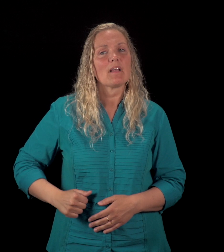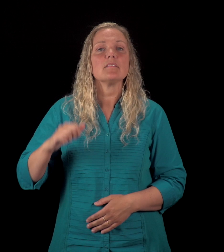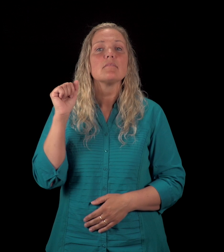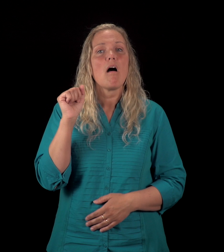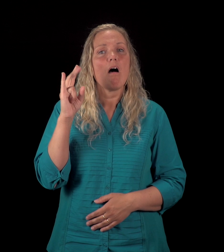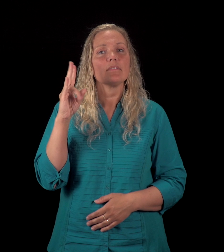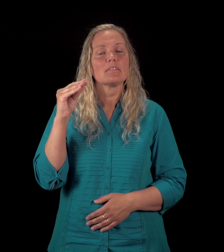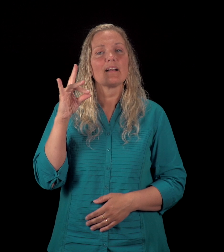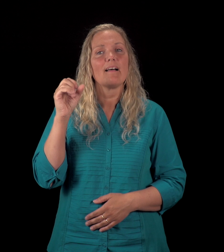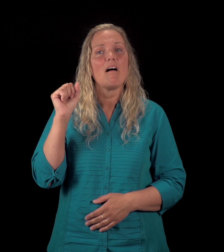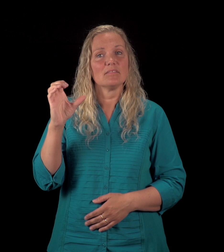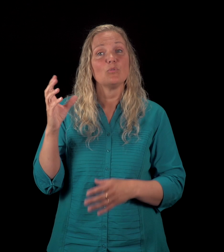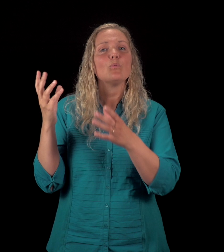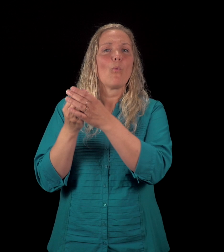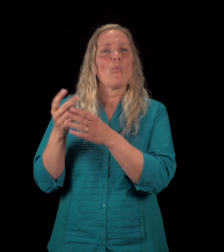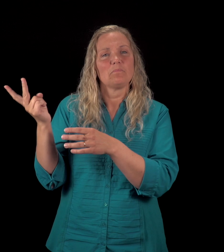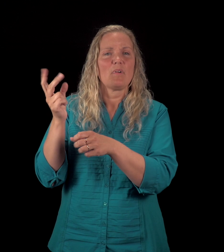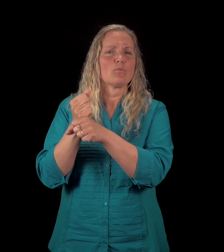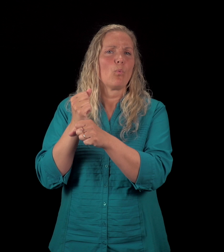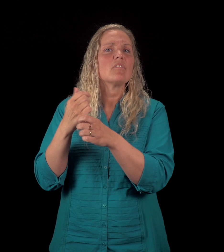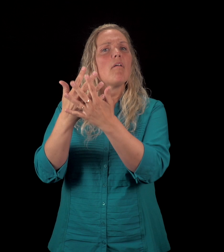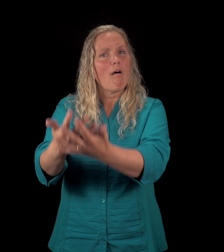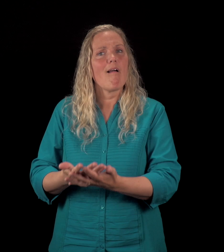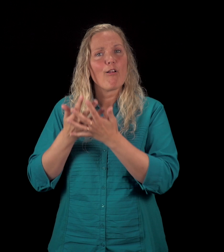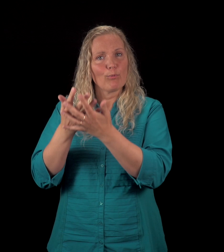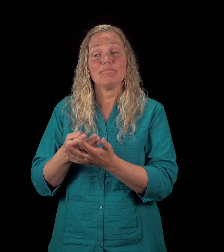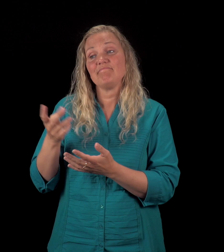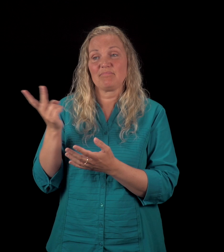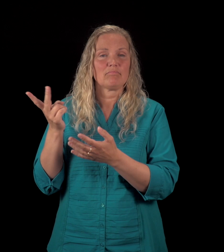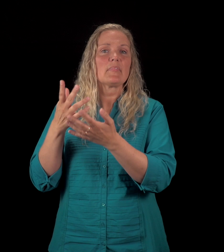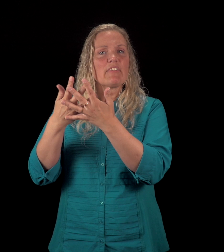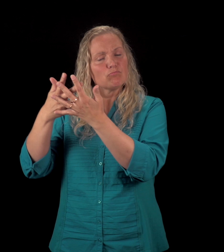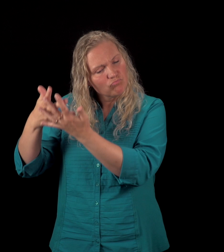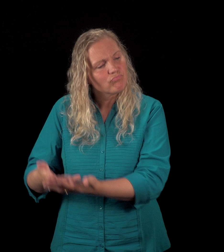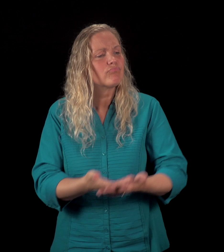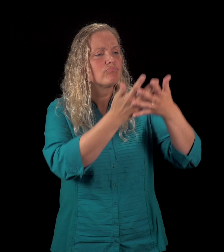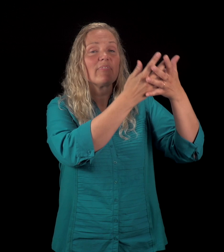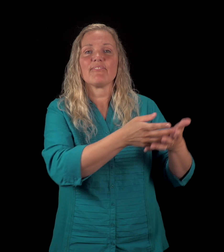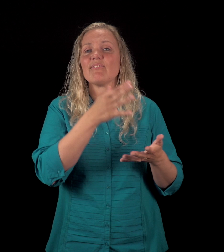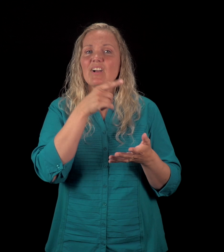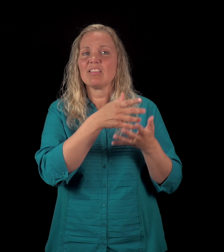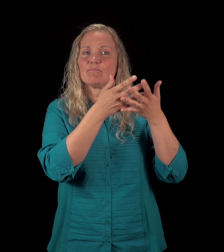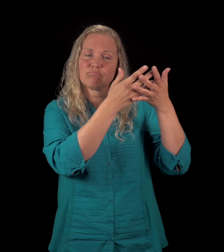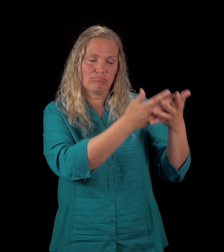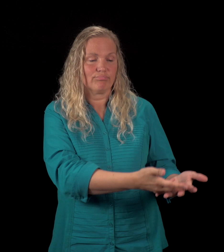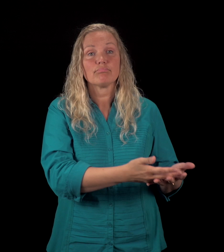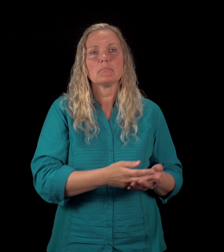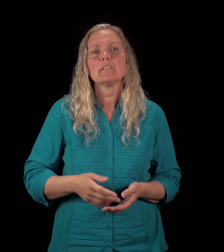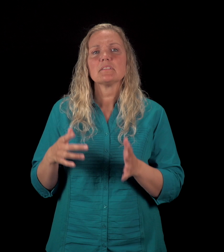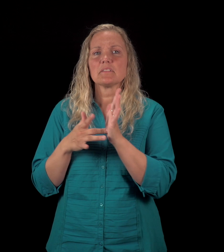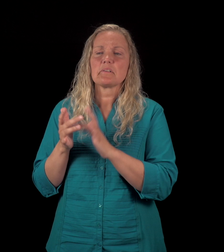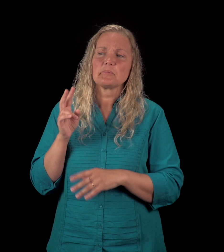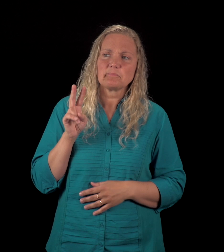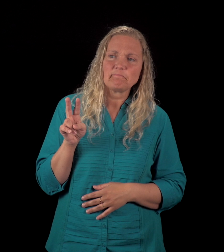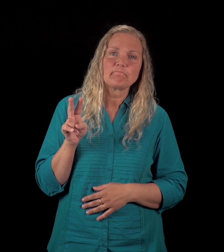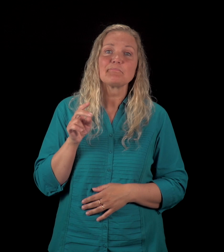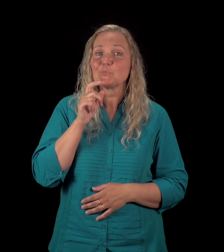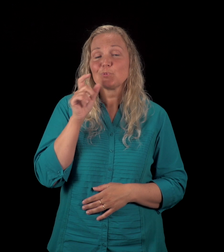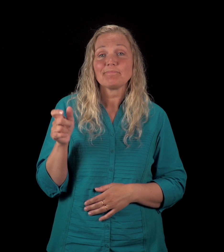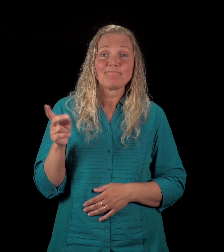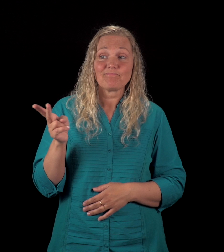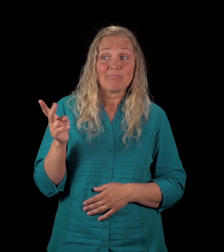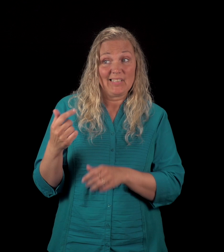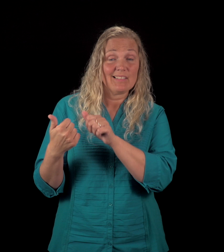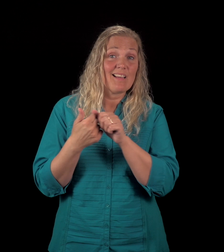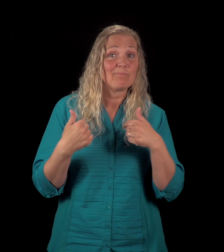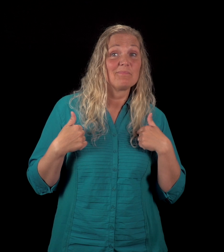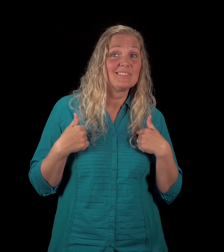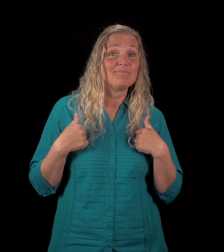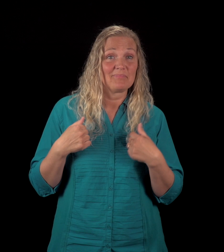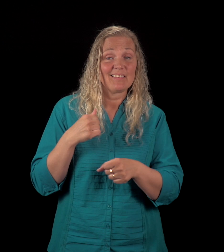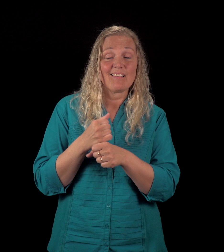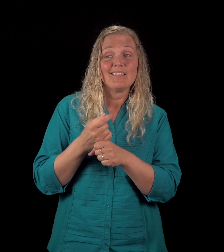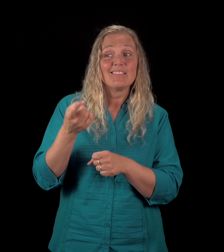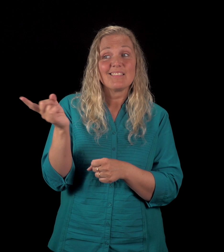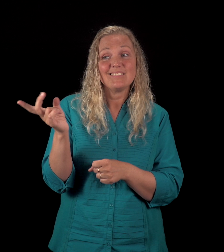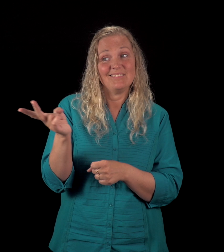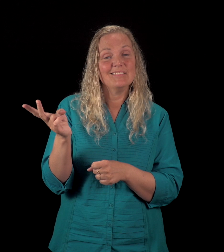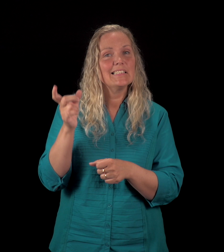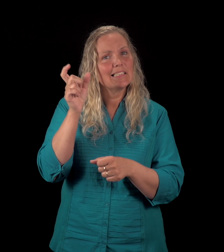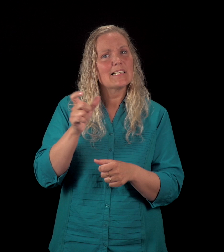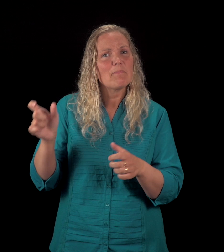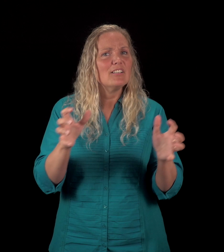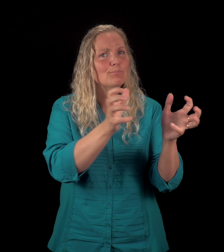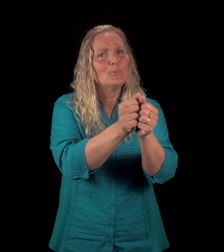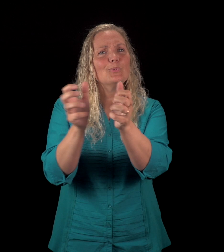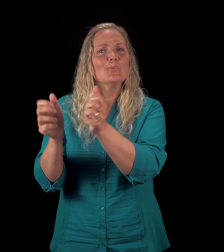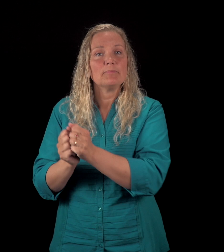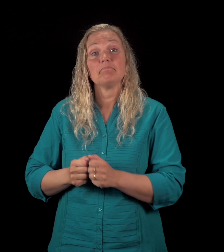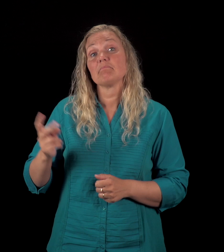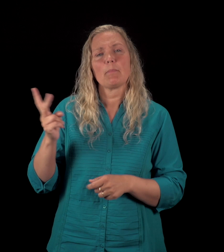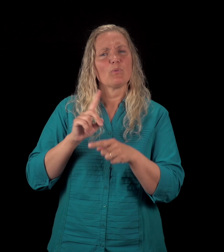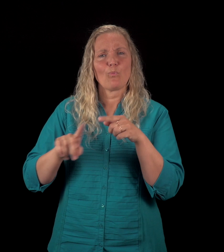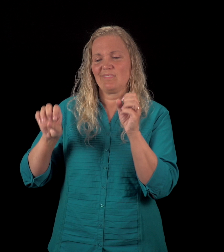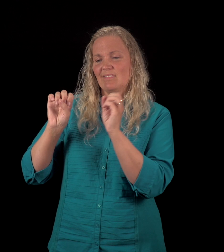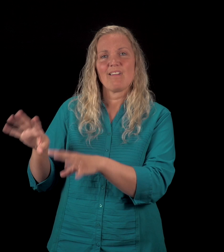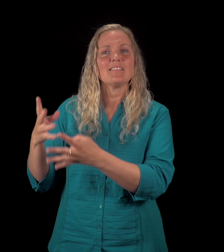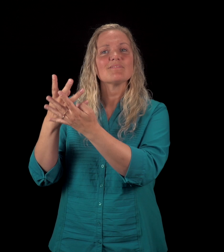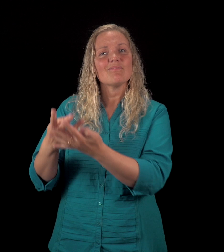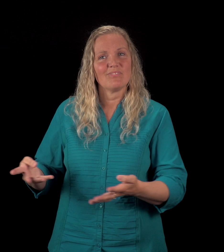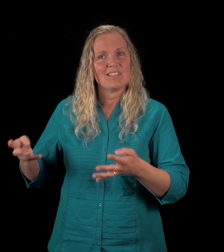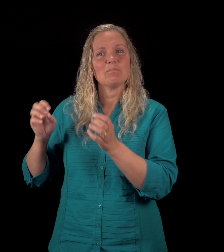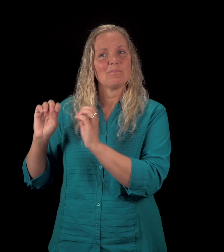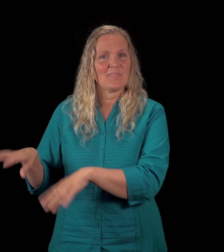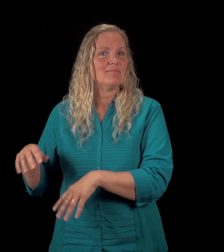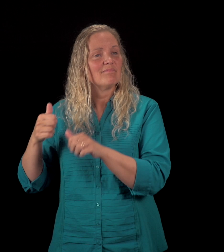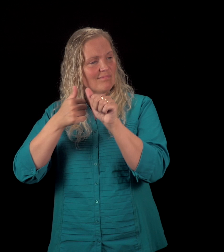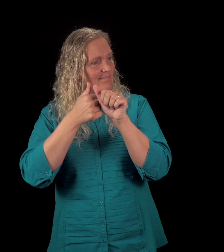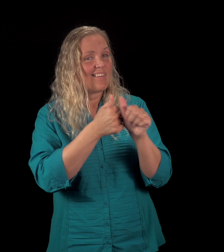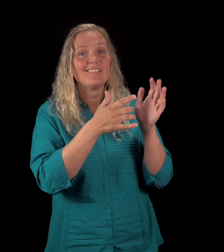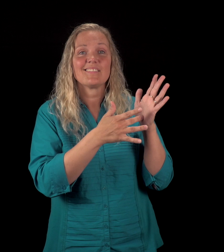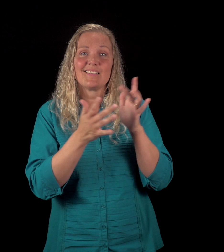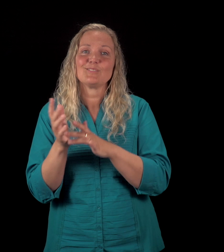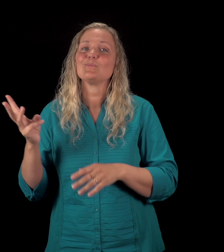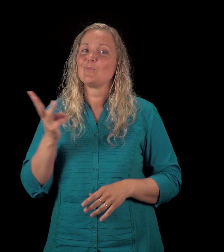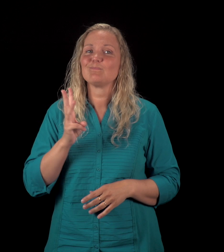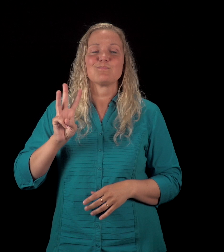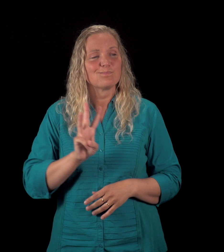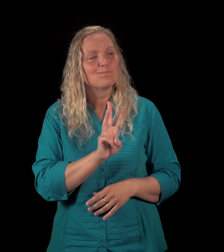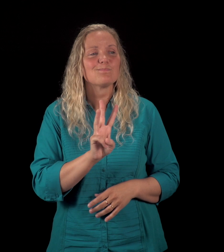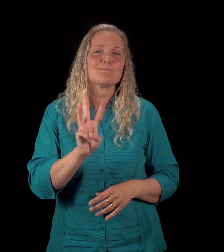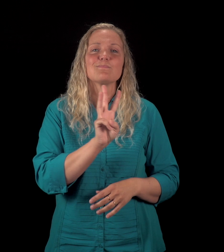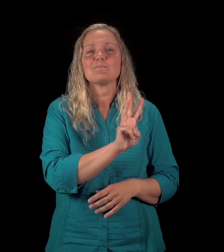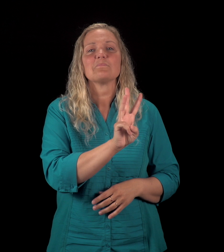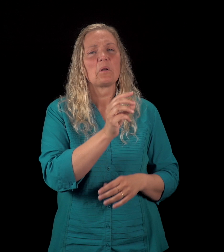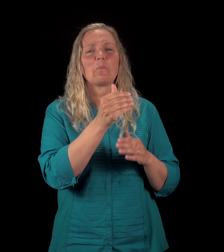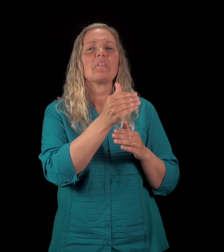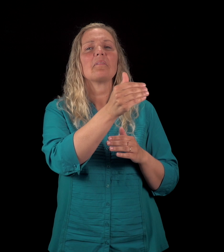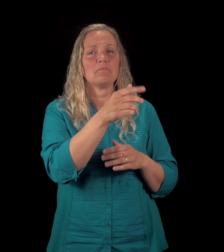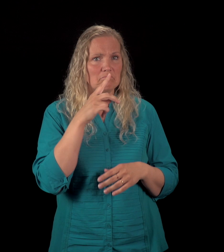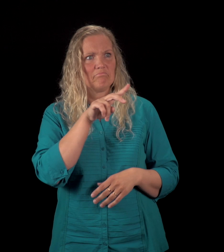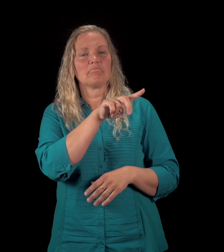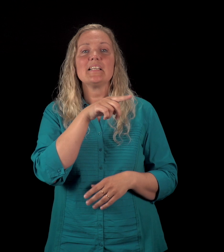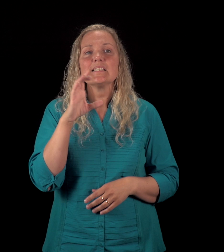“Come, follow Me,” Jesus said, “and I will make you fishers of men.” And at once they left their nets and followed Him.